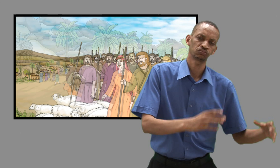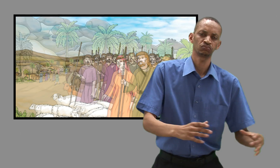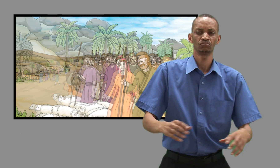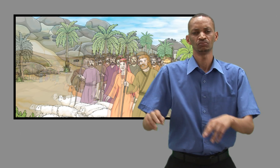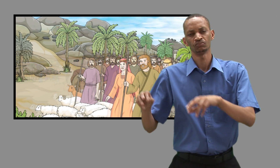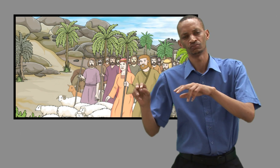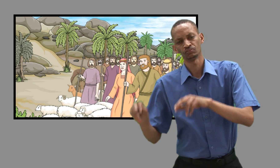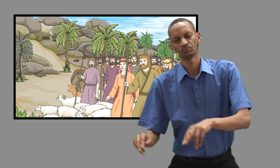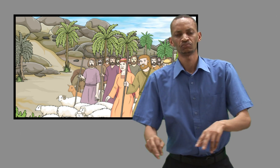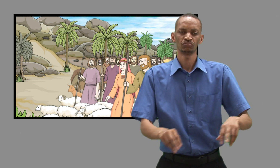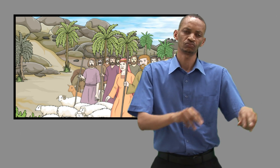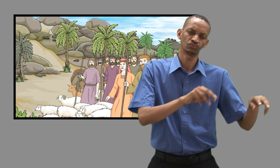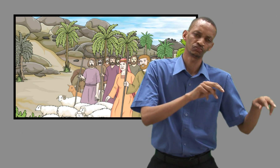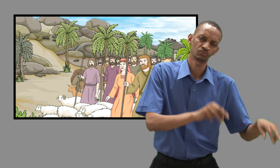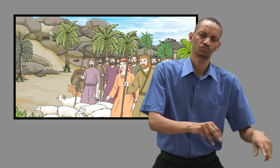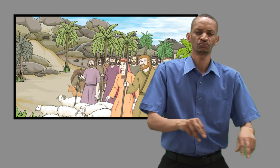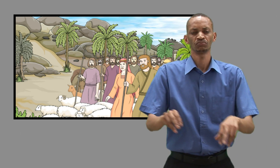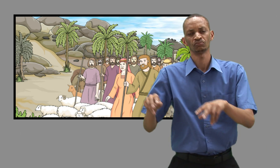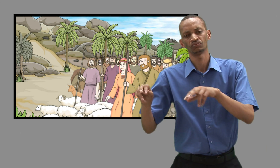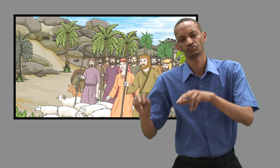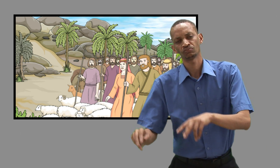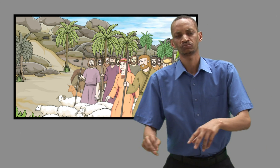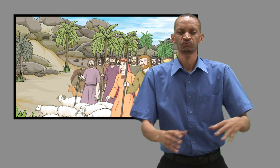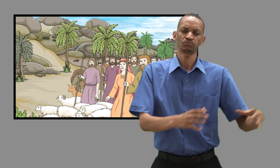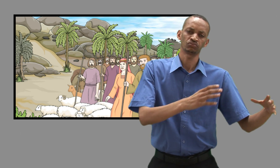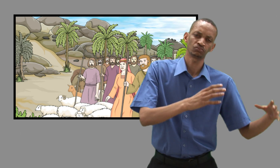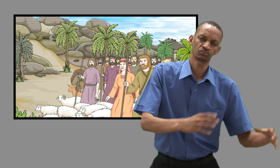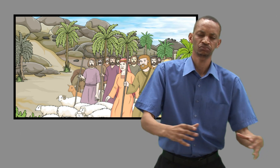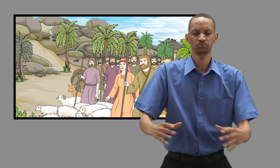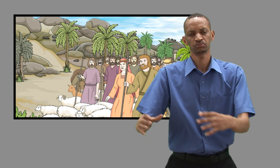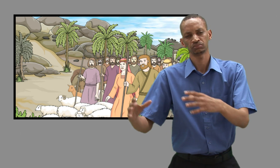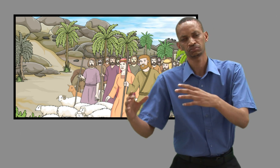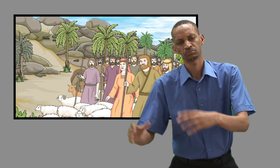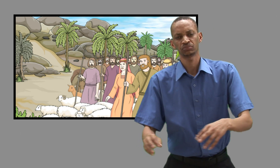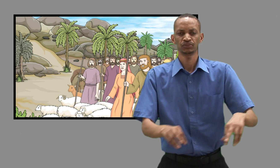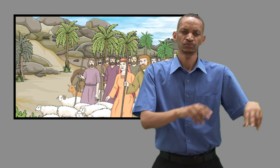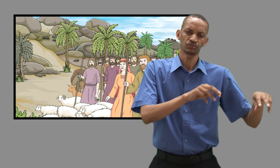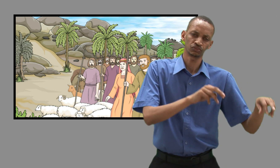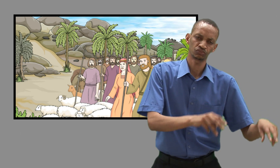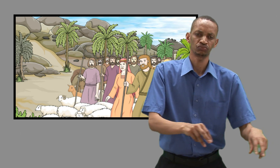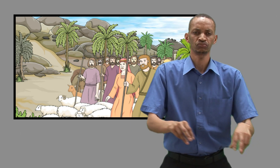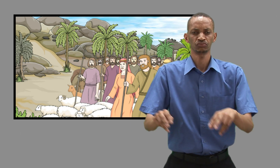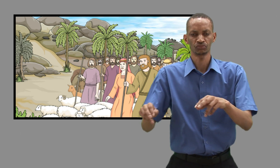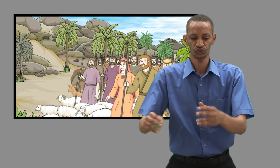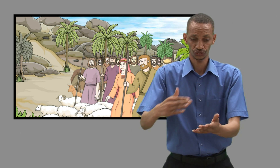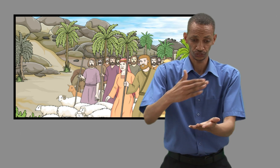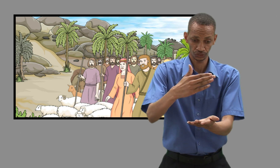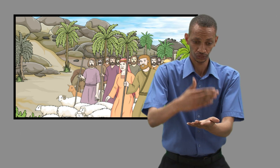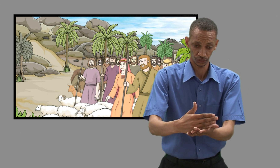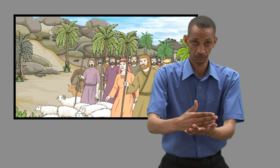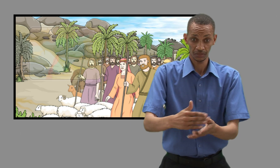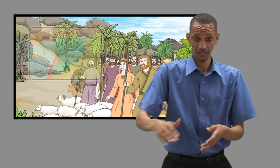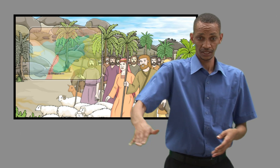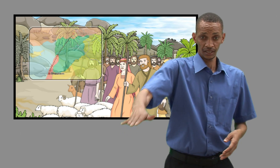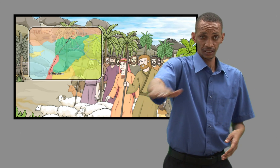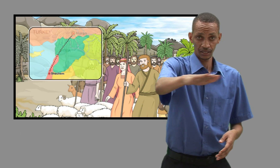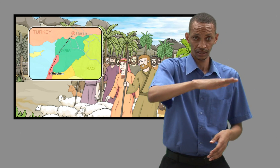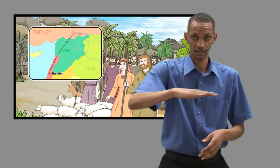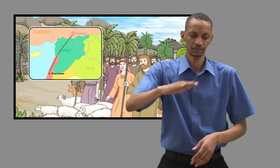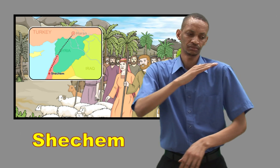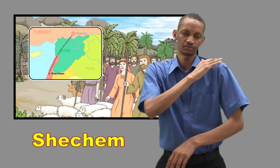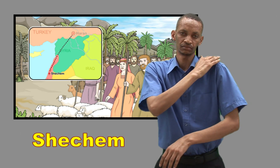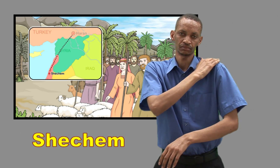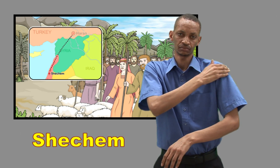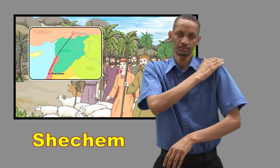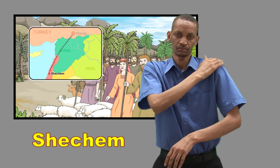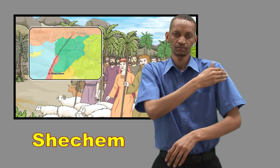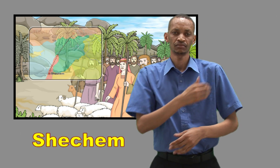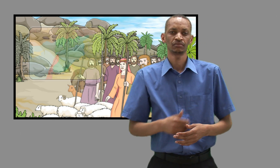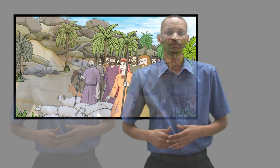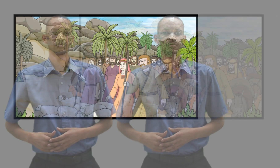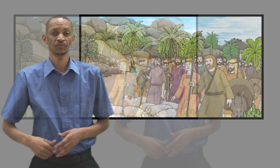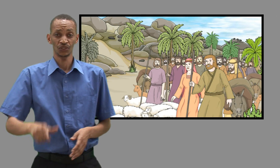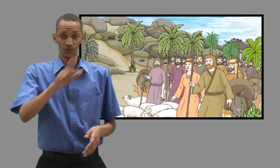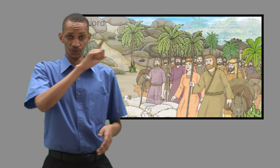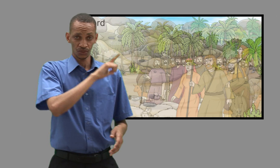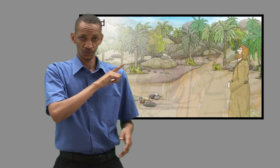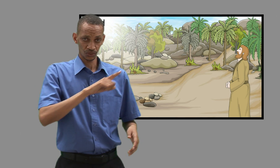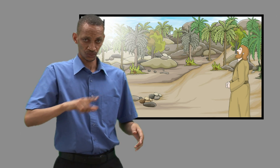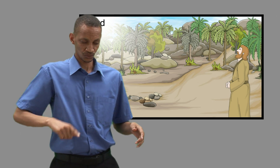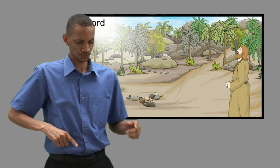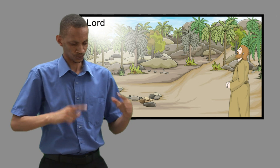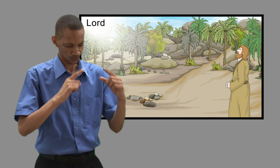And at that time the Canaanites were in the land.